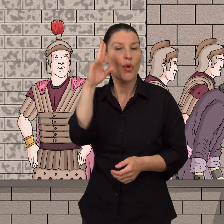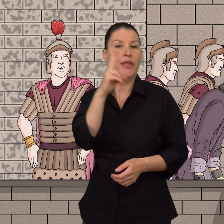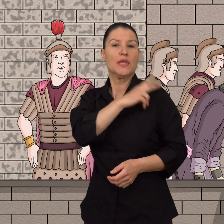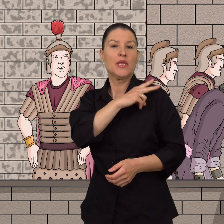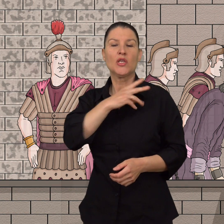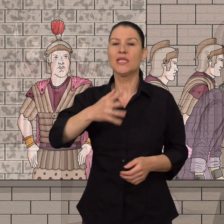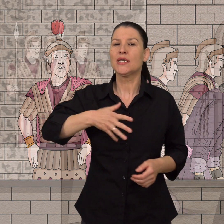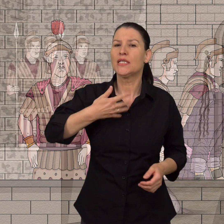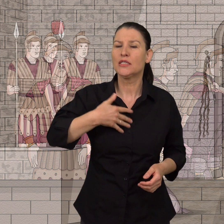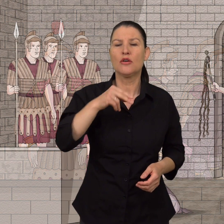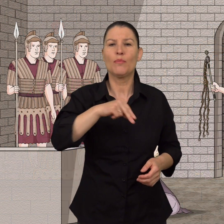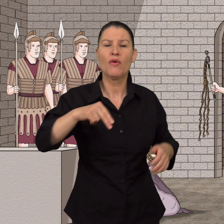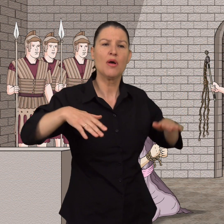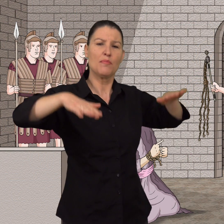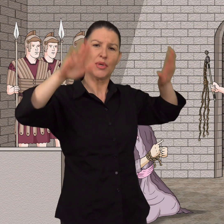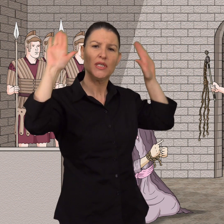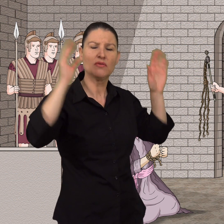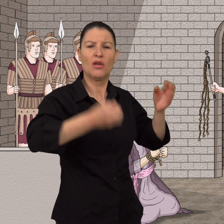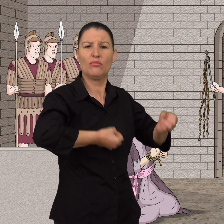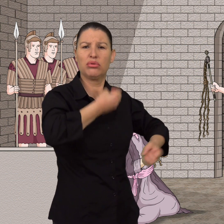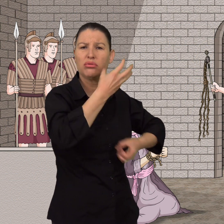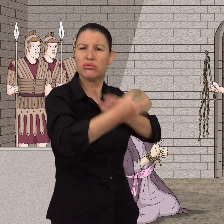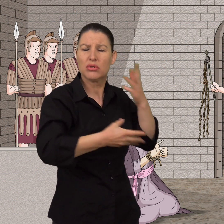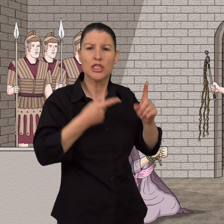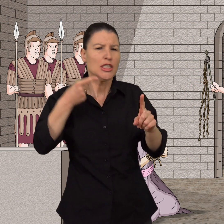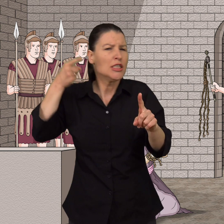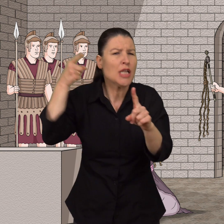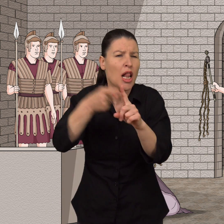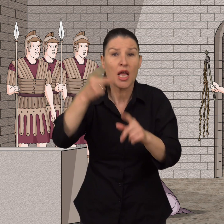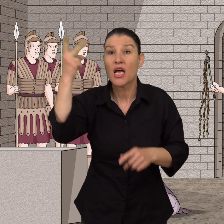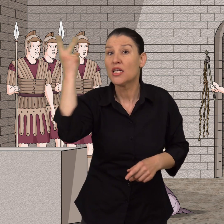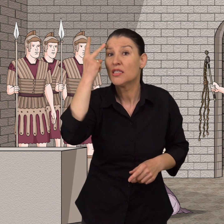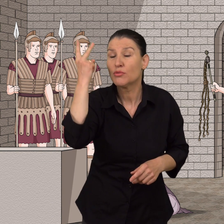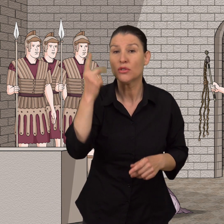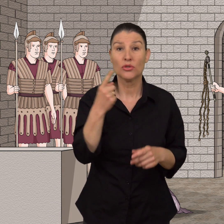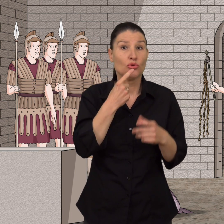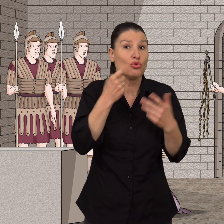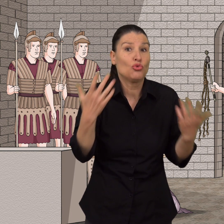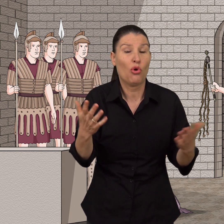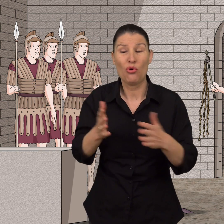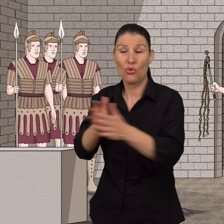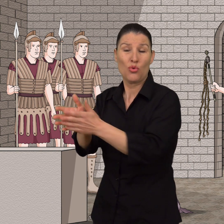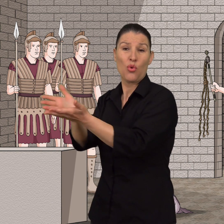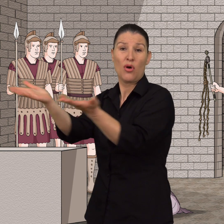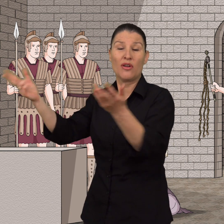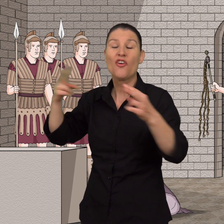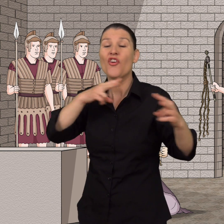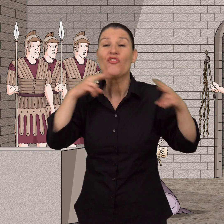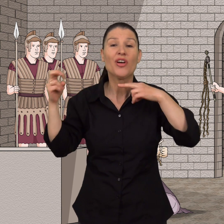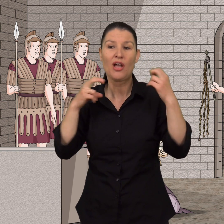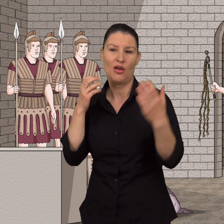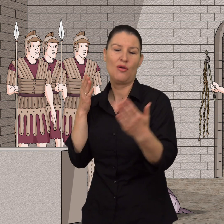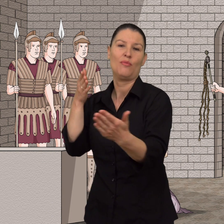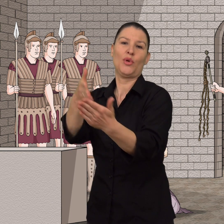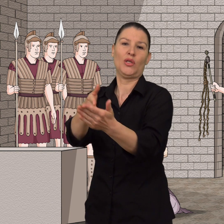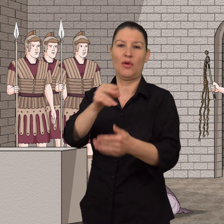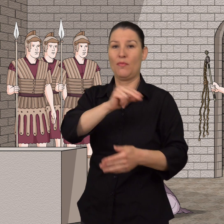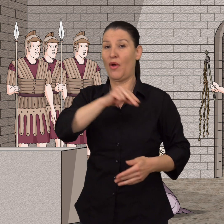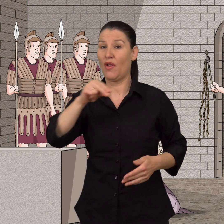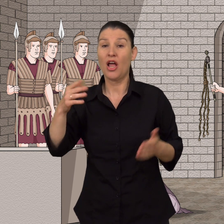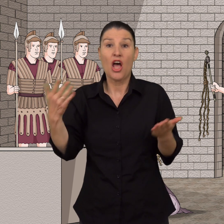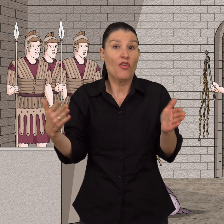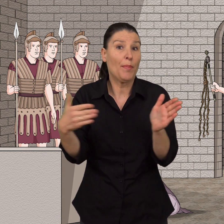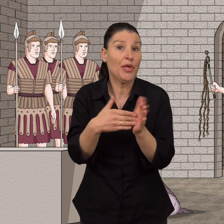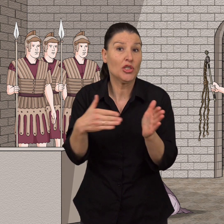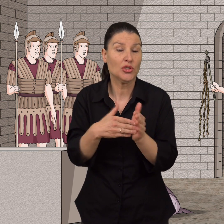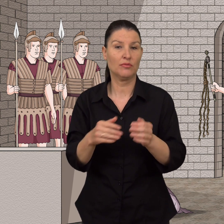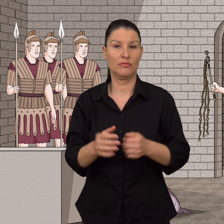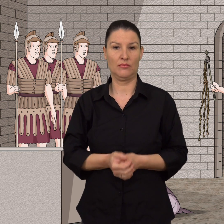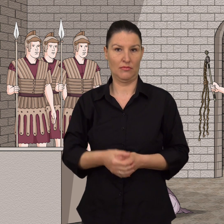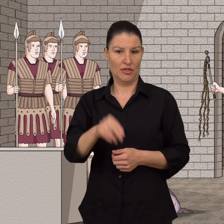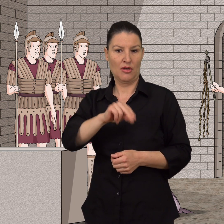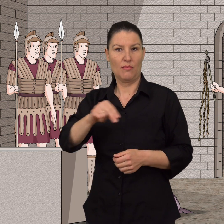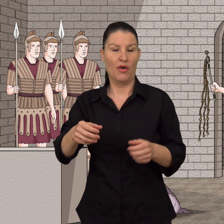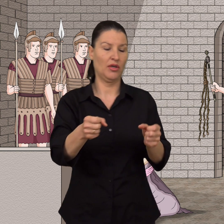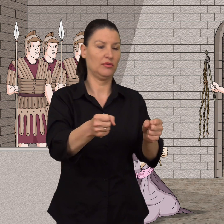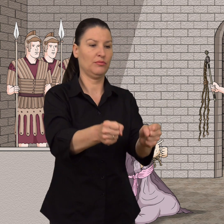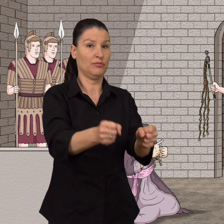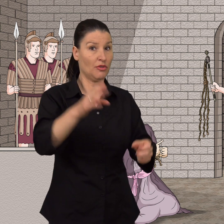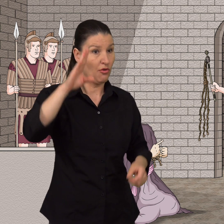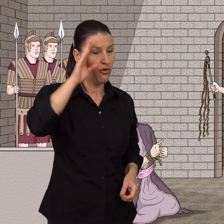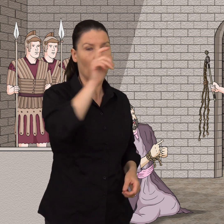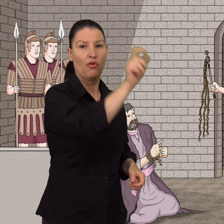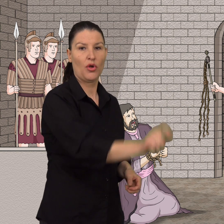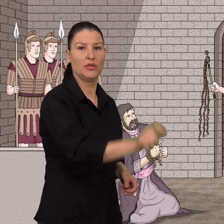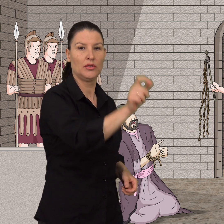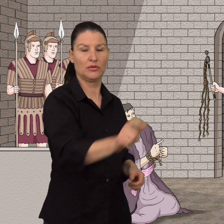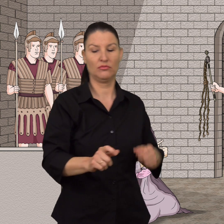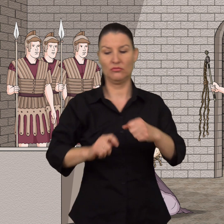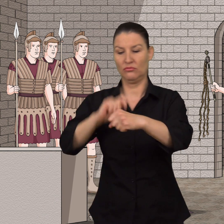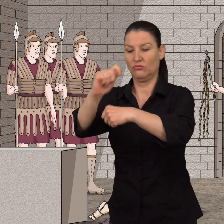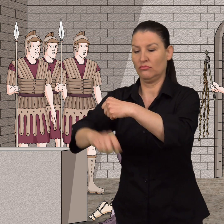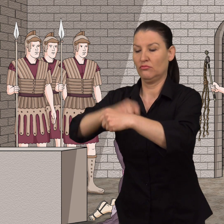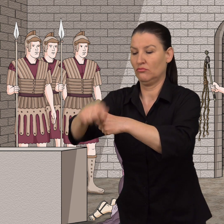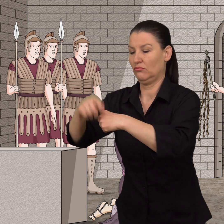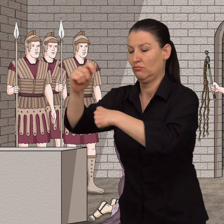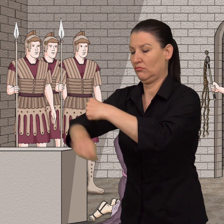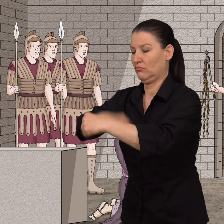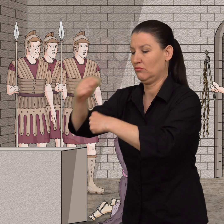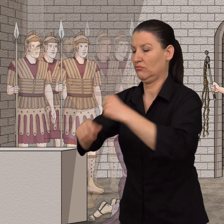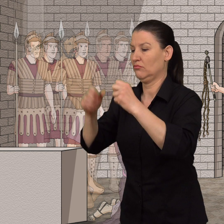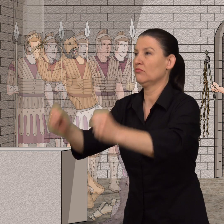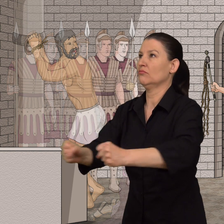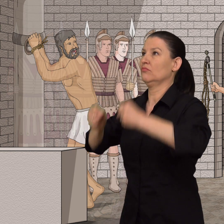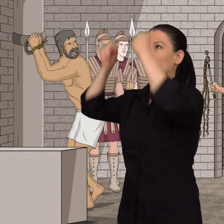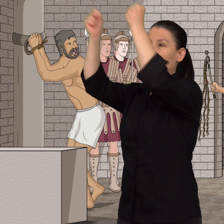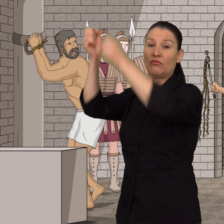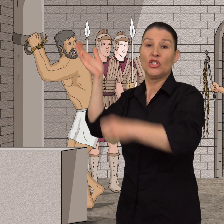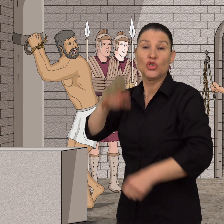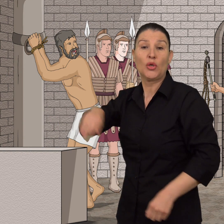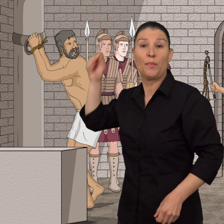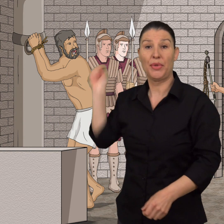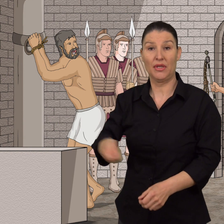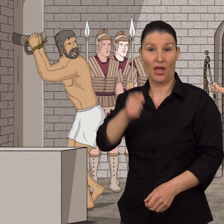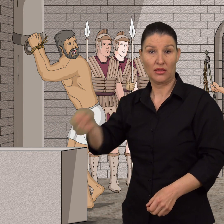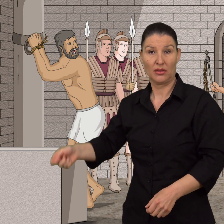He directed that Paul be flogged and interrogated to determine the reason for this outcry against him.